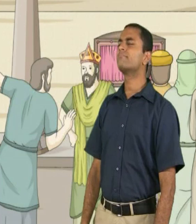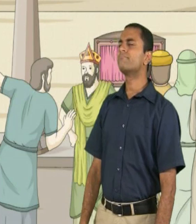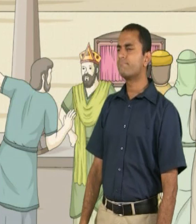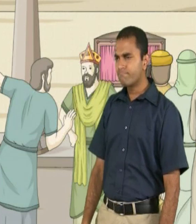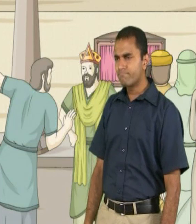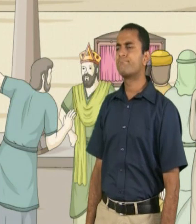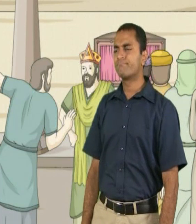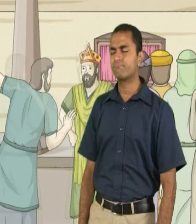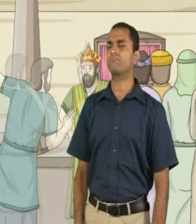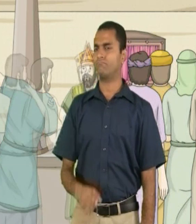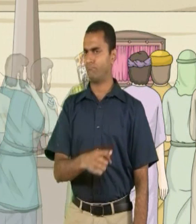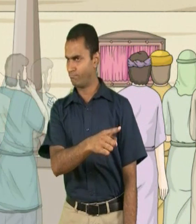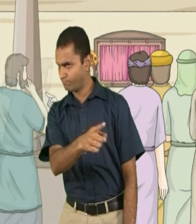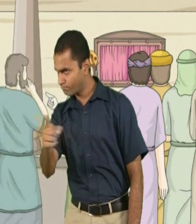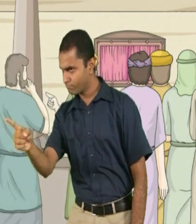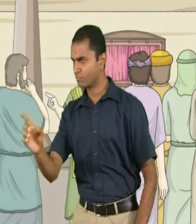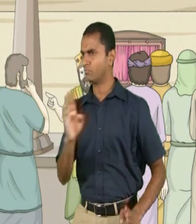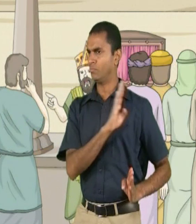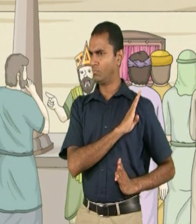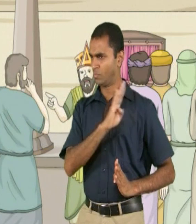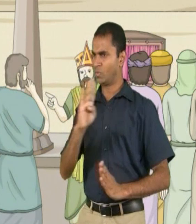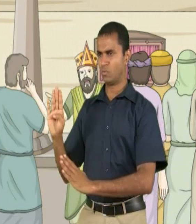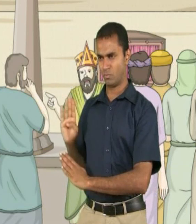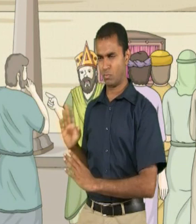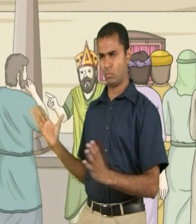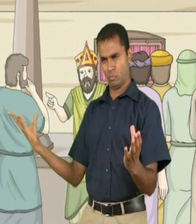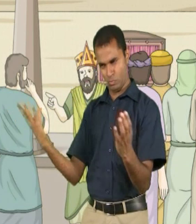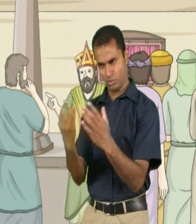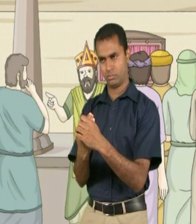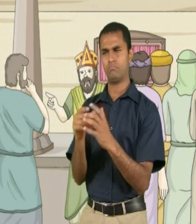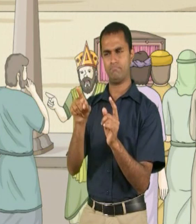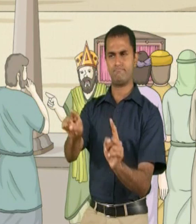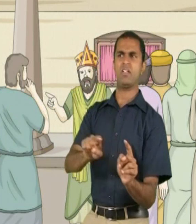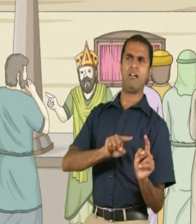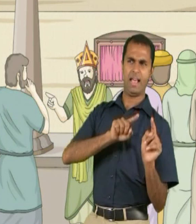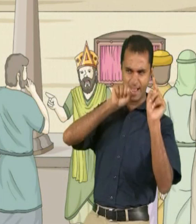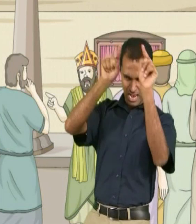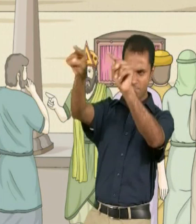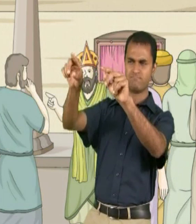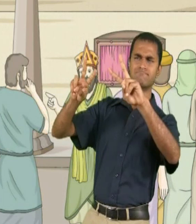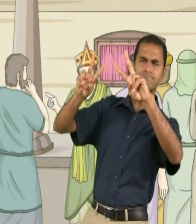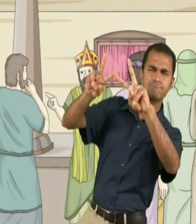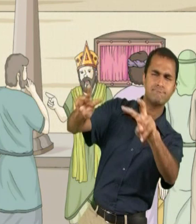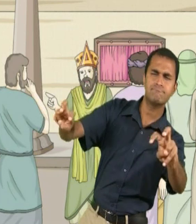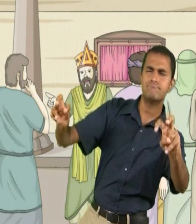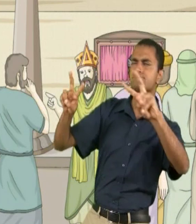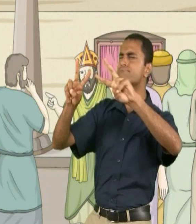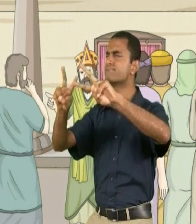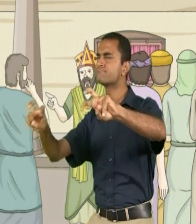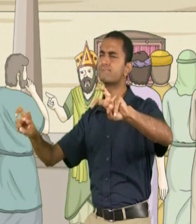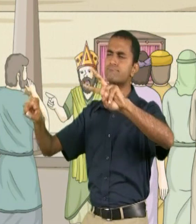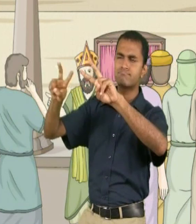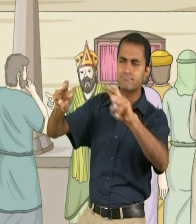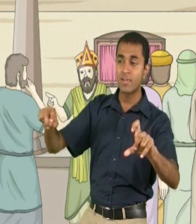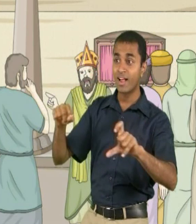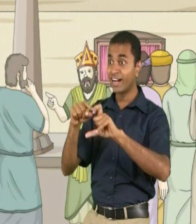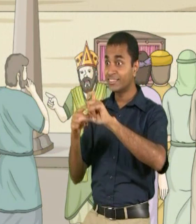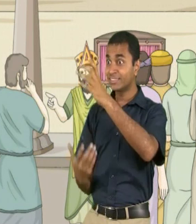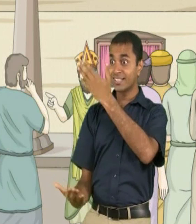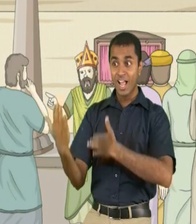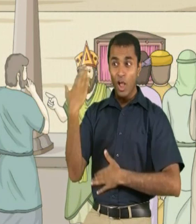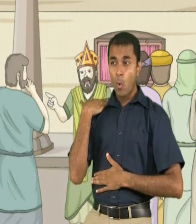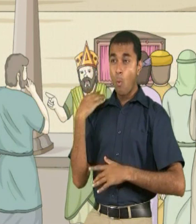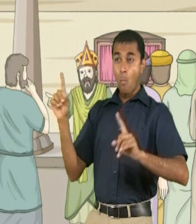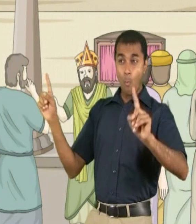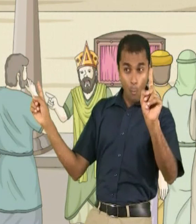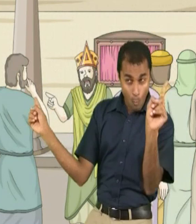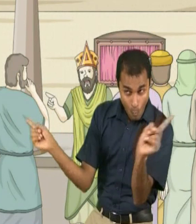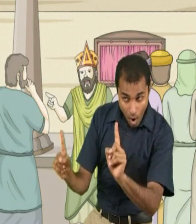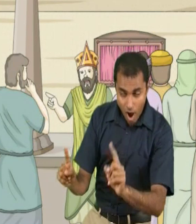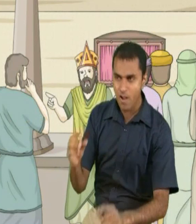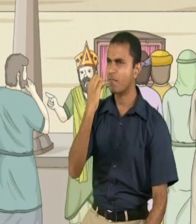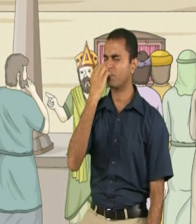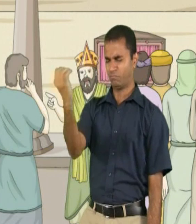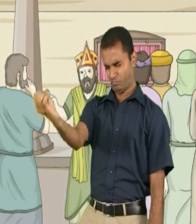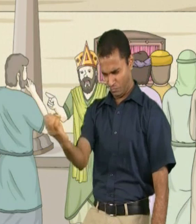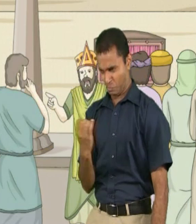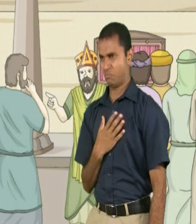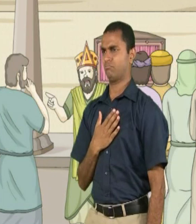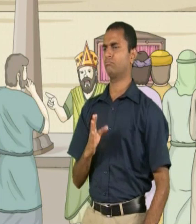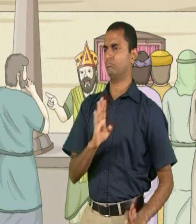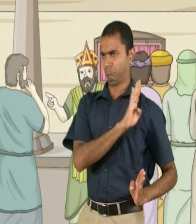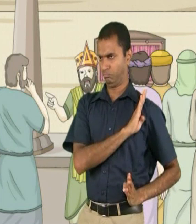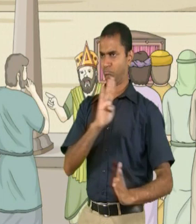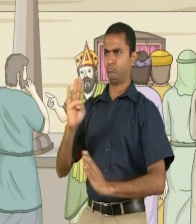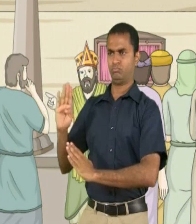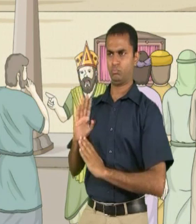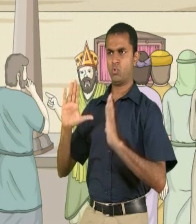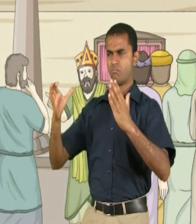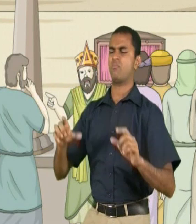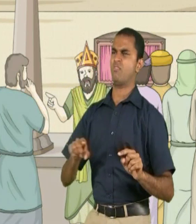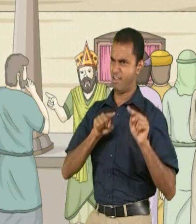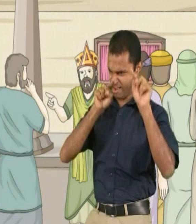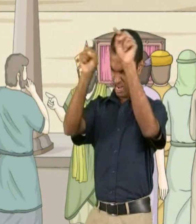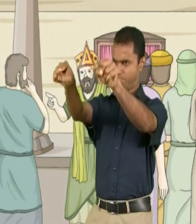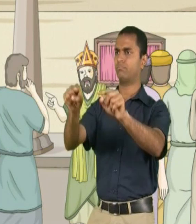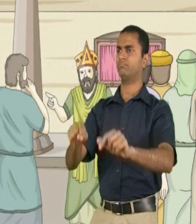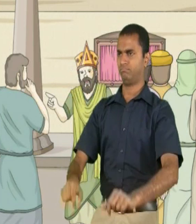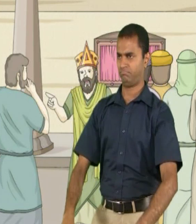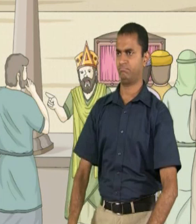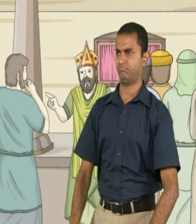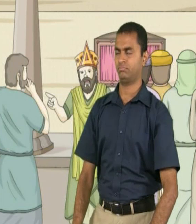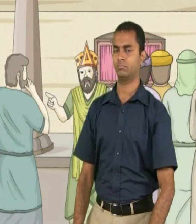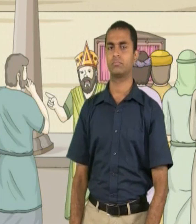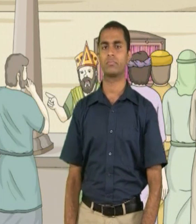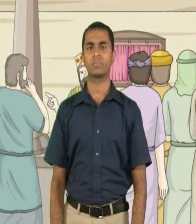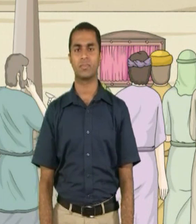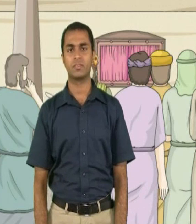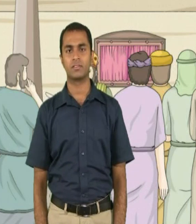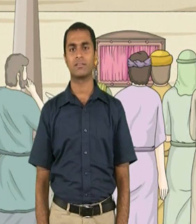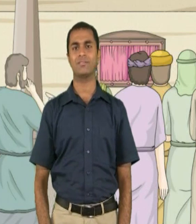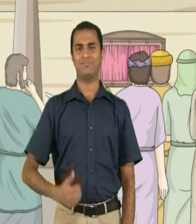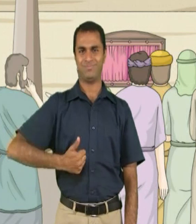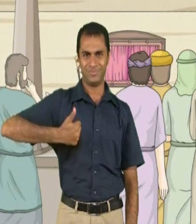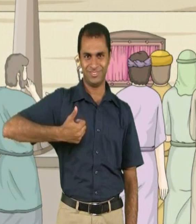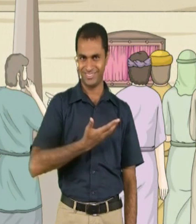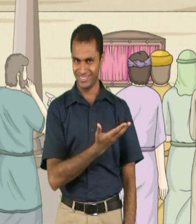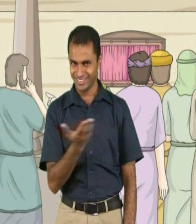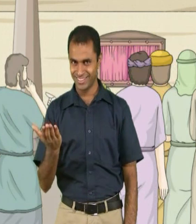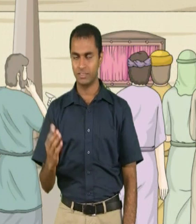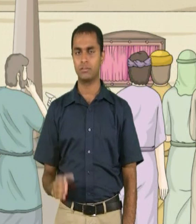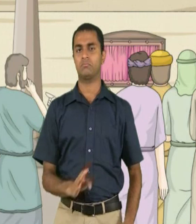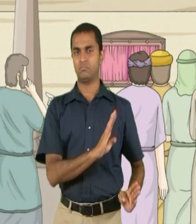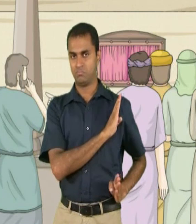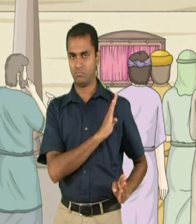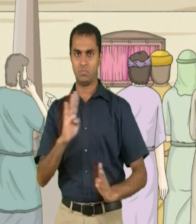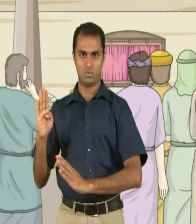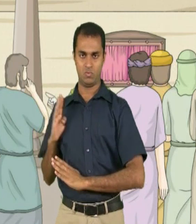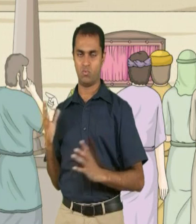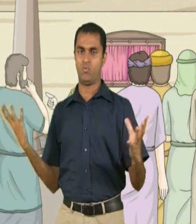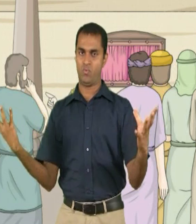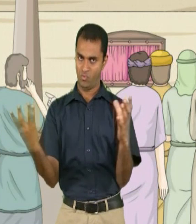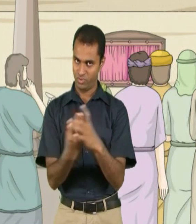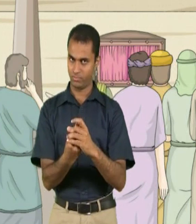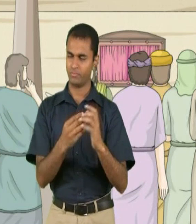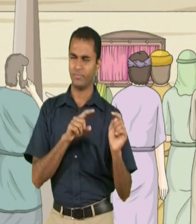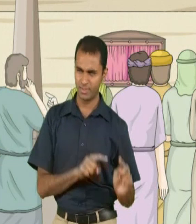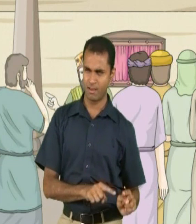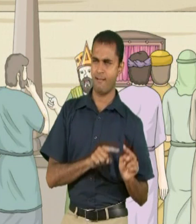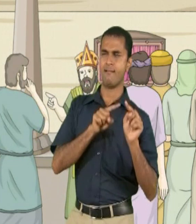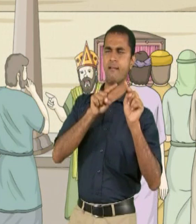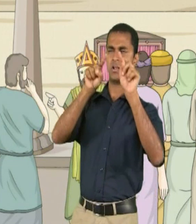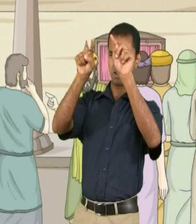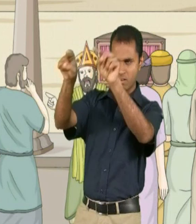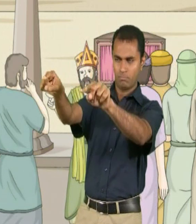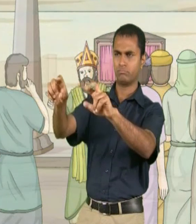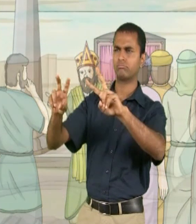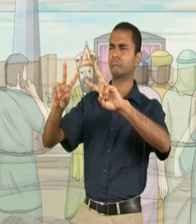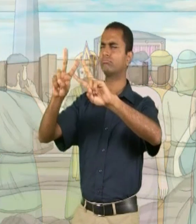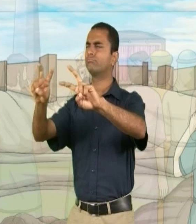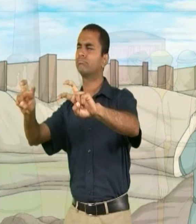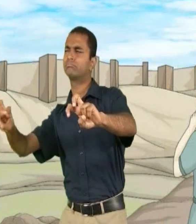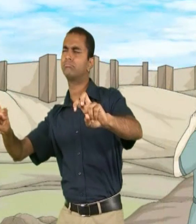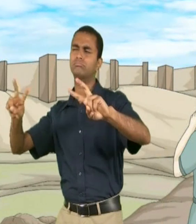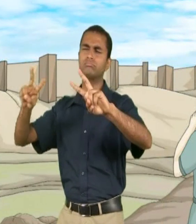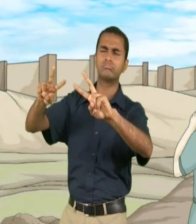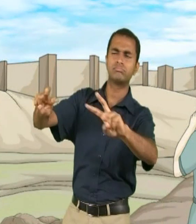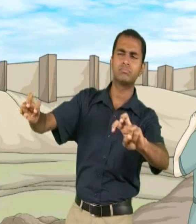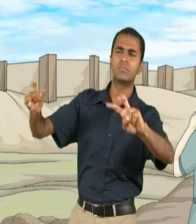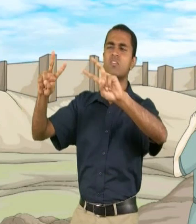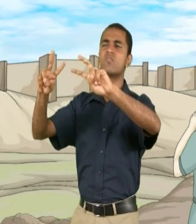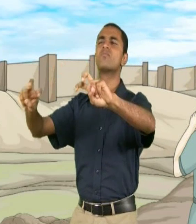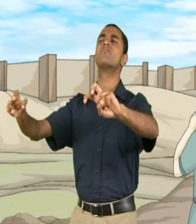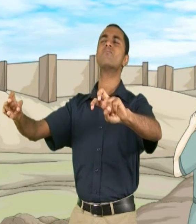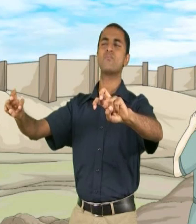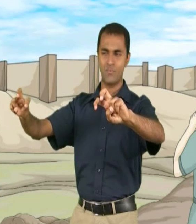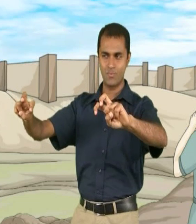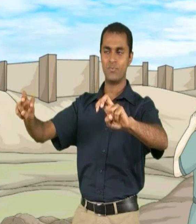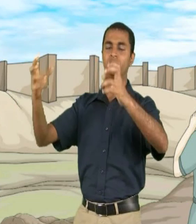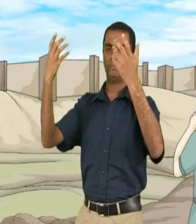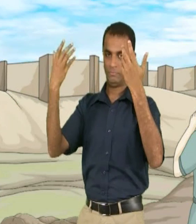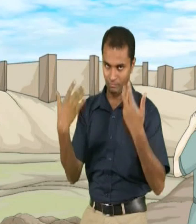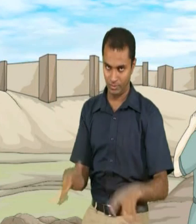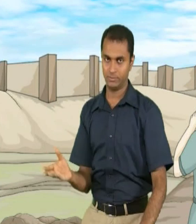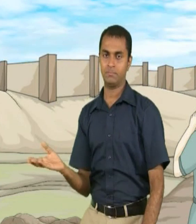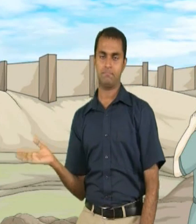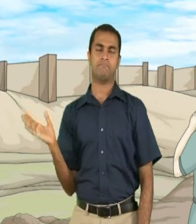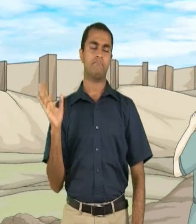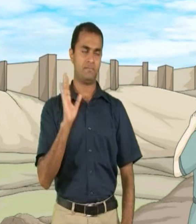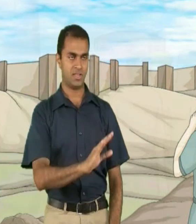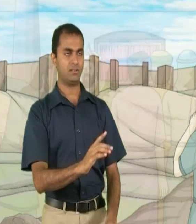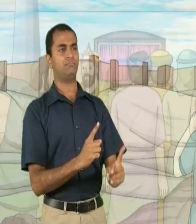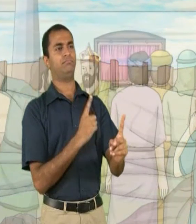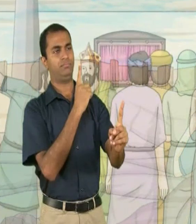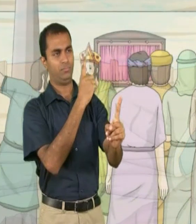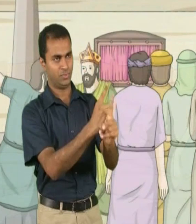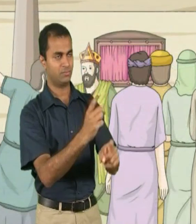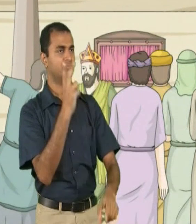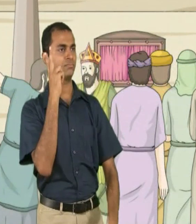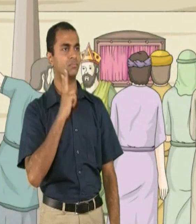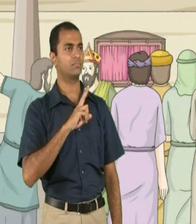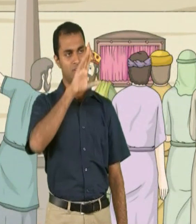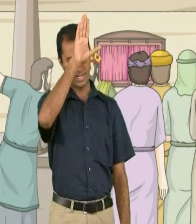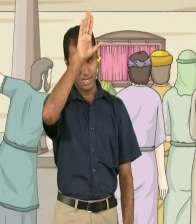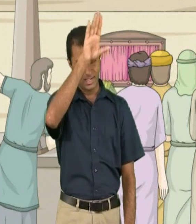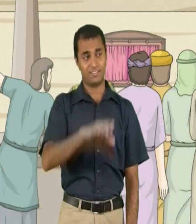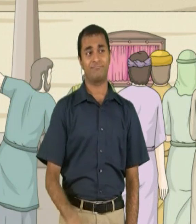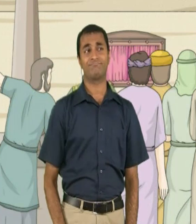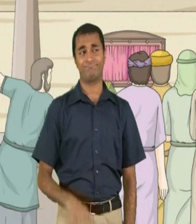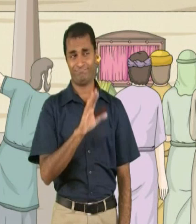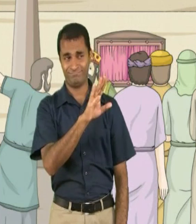So the king said, “Go and see where he is, that I may send men to capture him.”